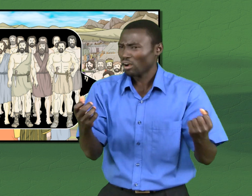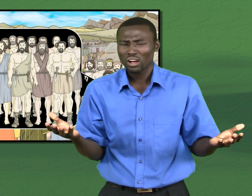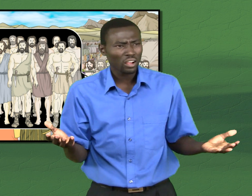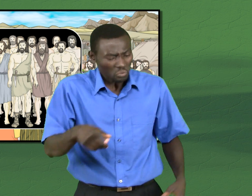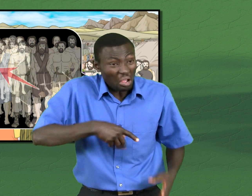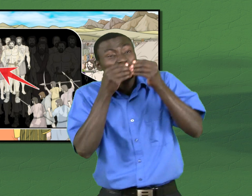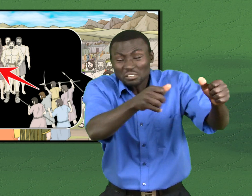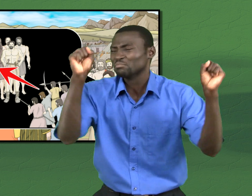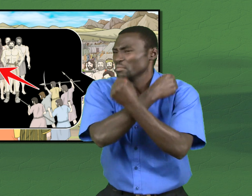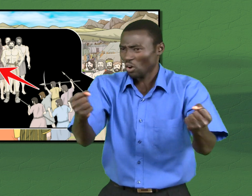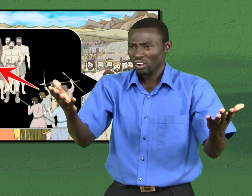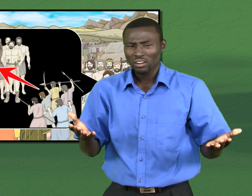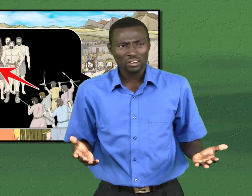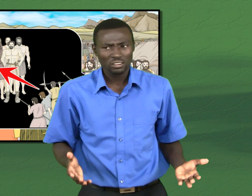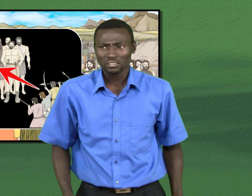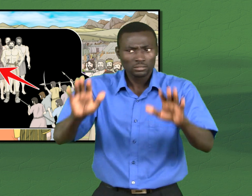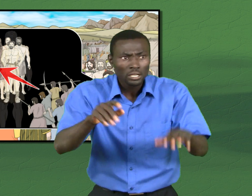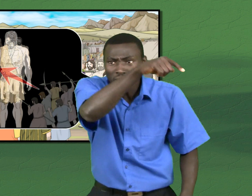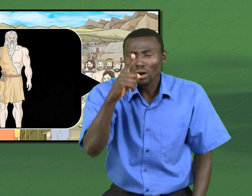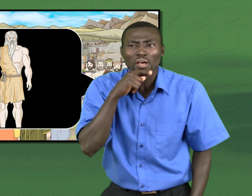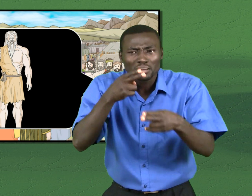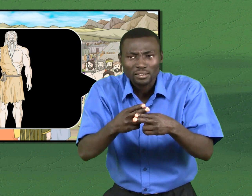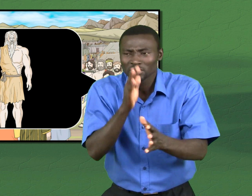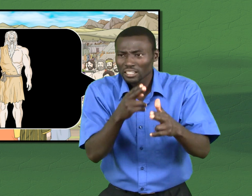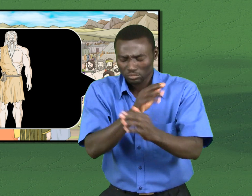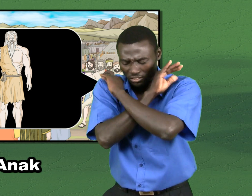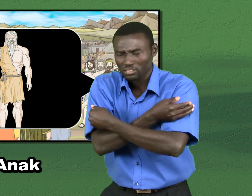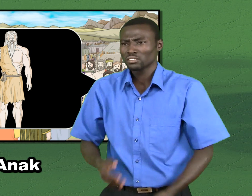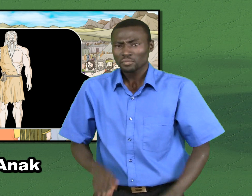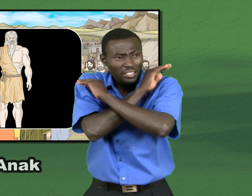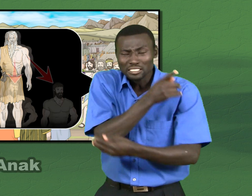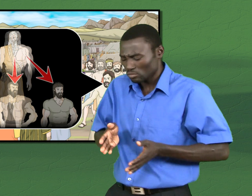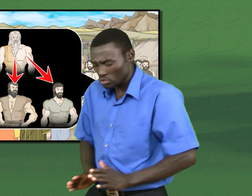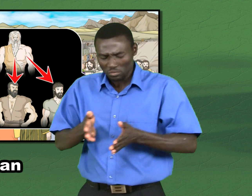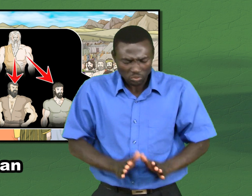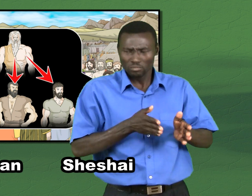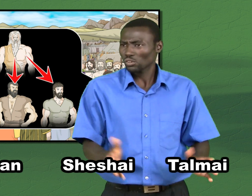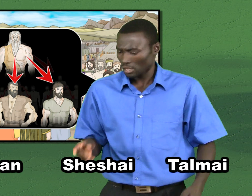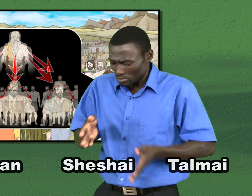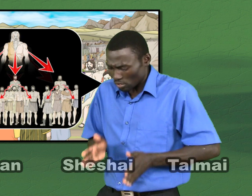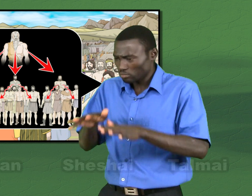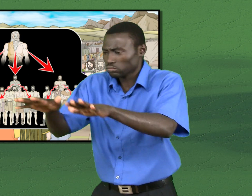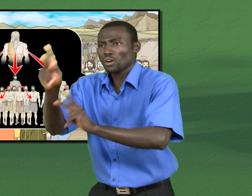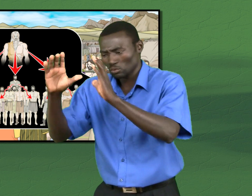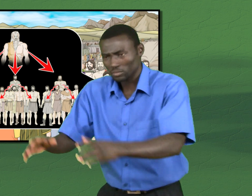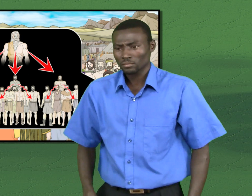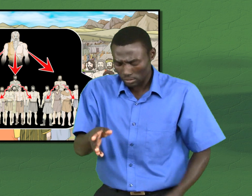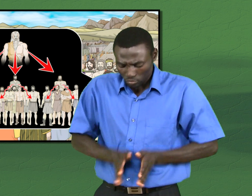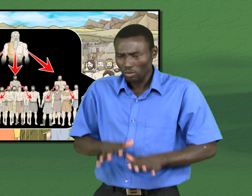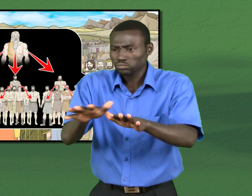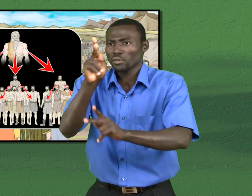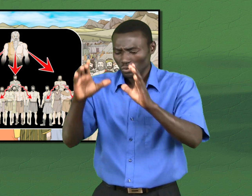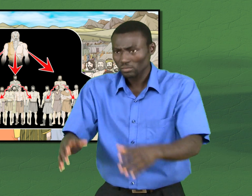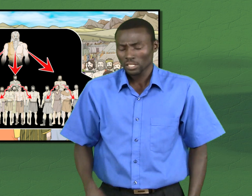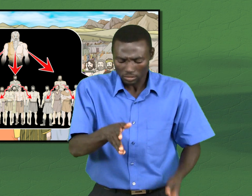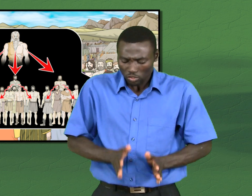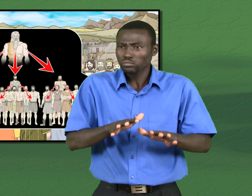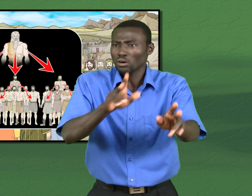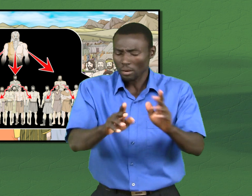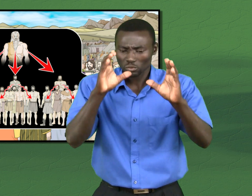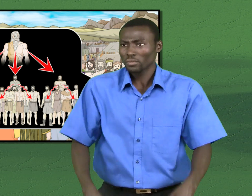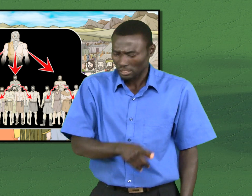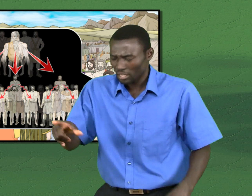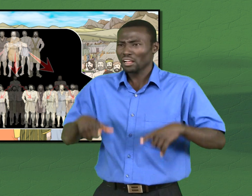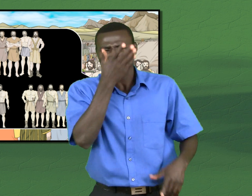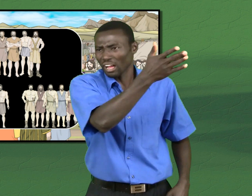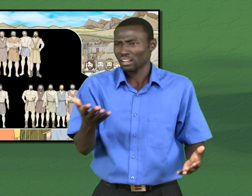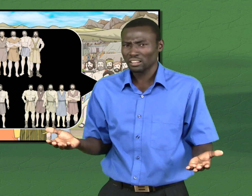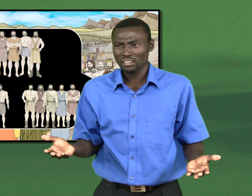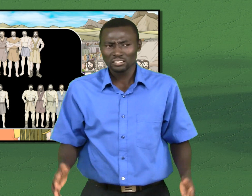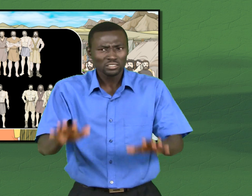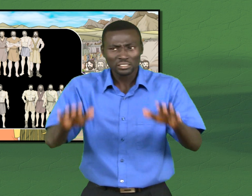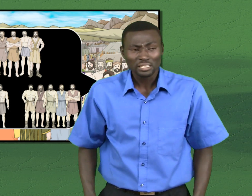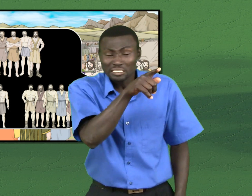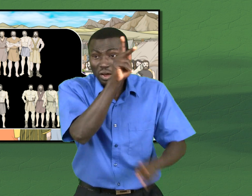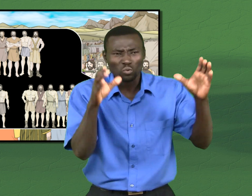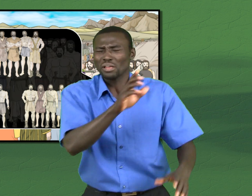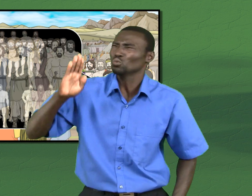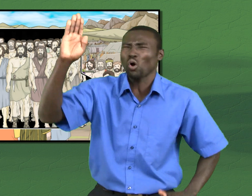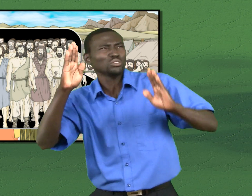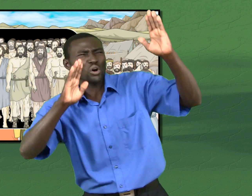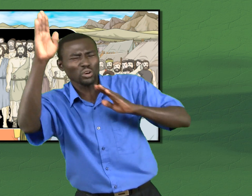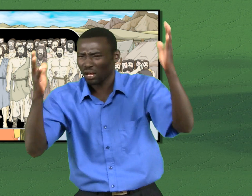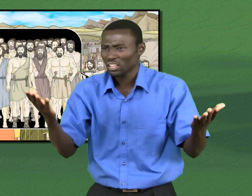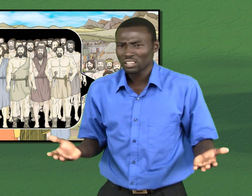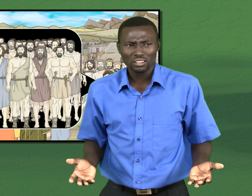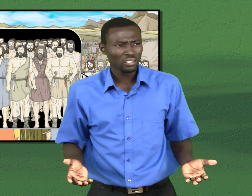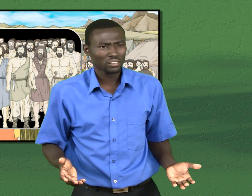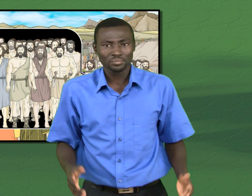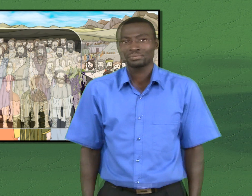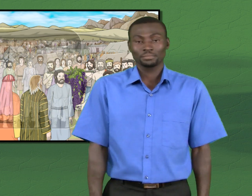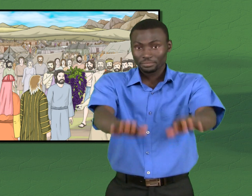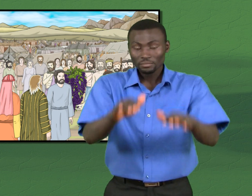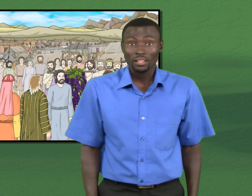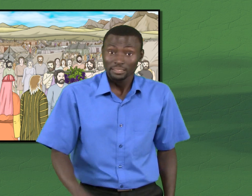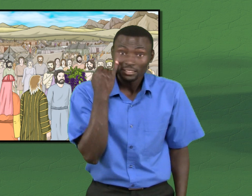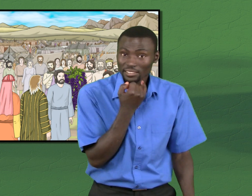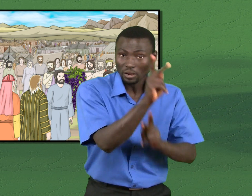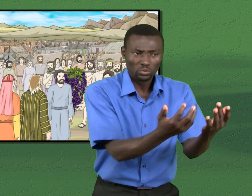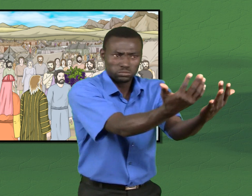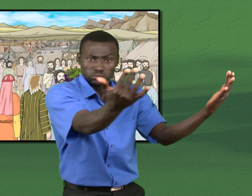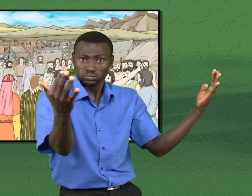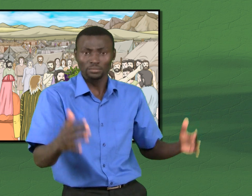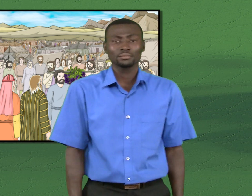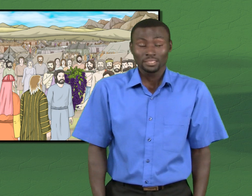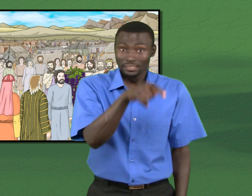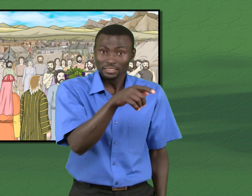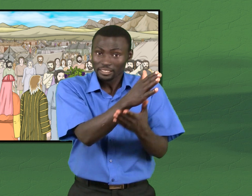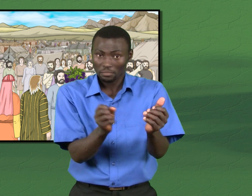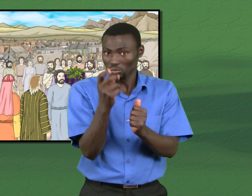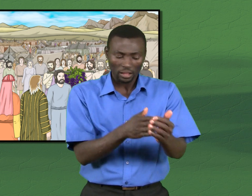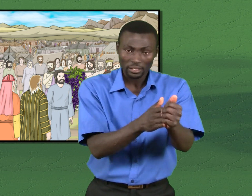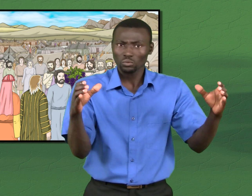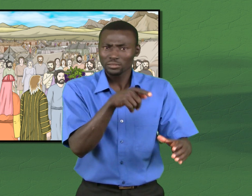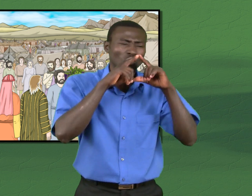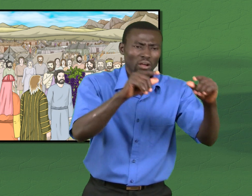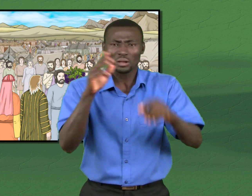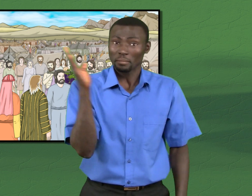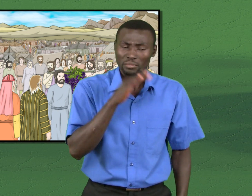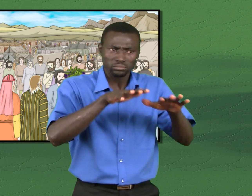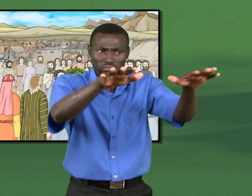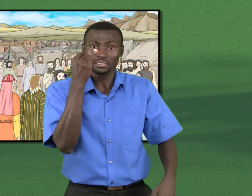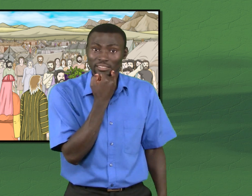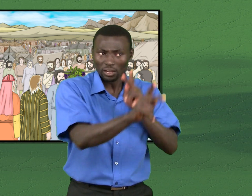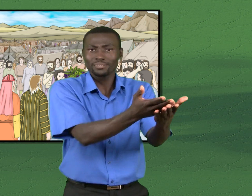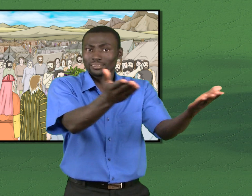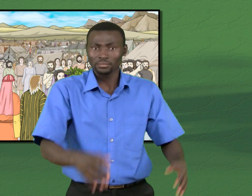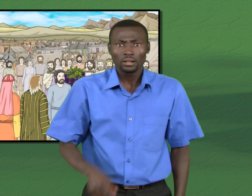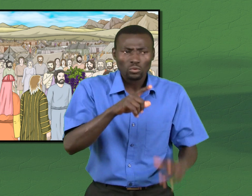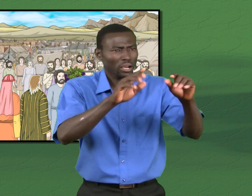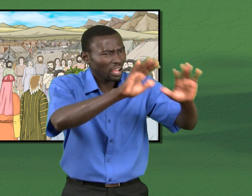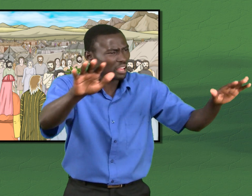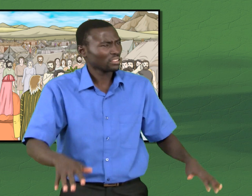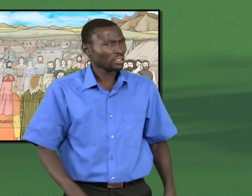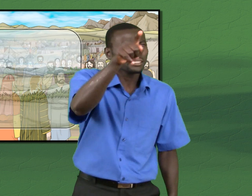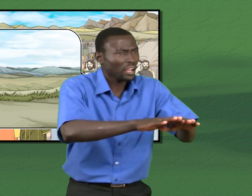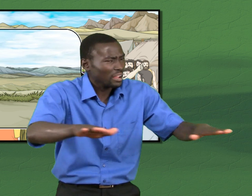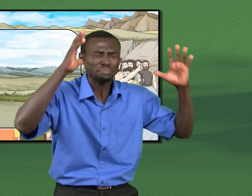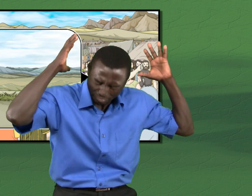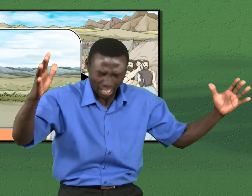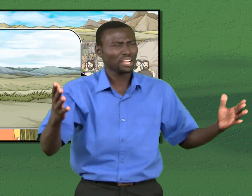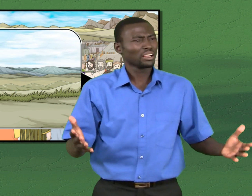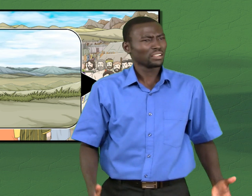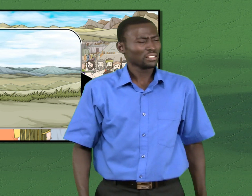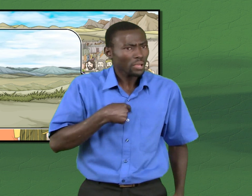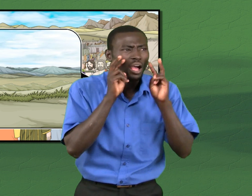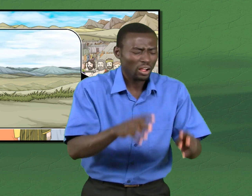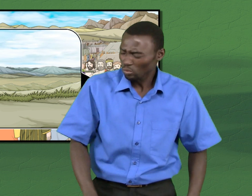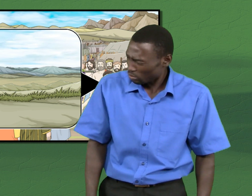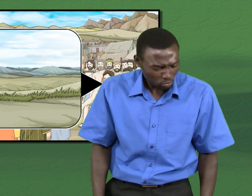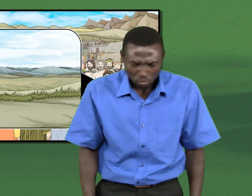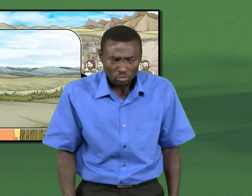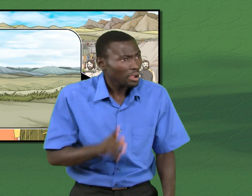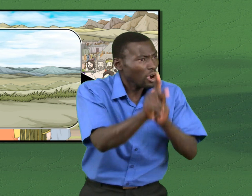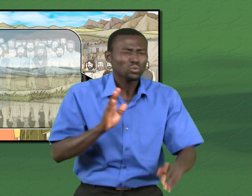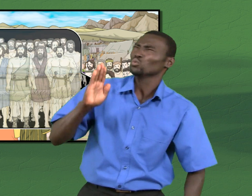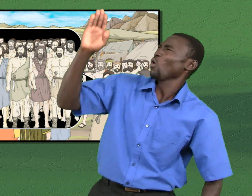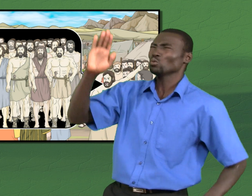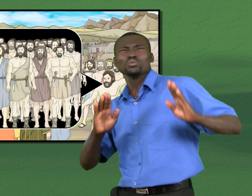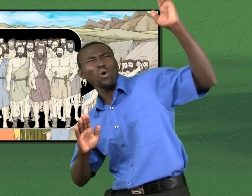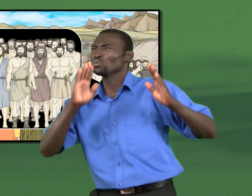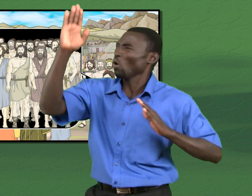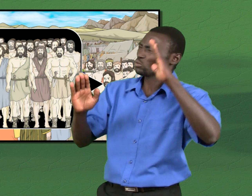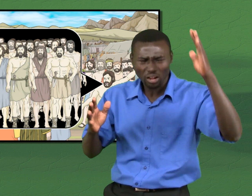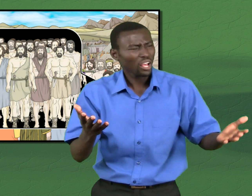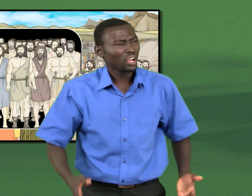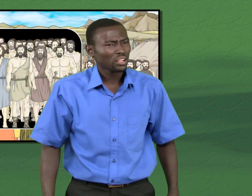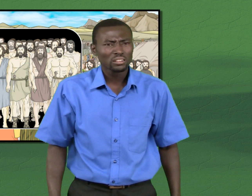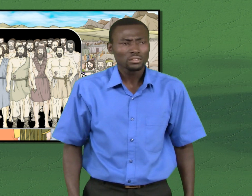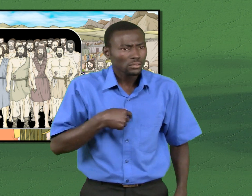We even saw the Nephilim there—the descendants of Anak that come from the Nephilim!